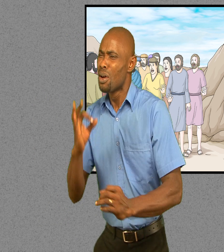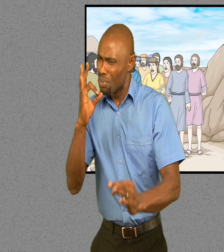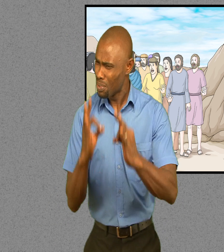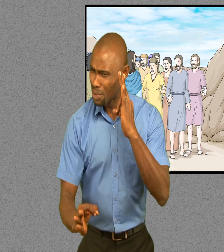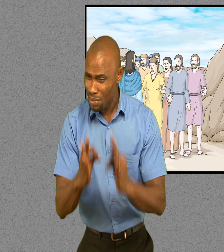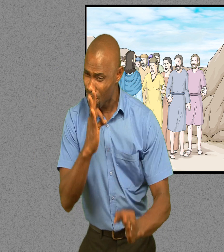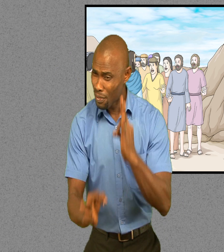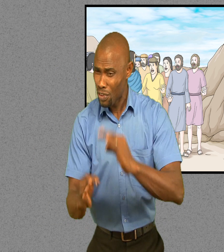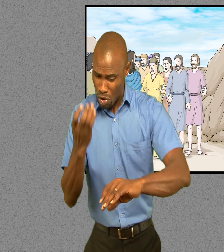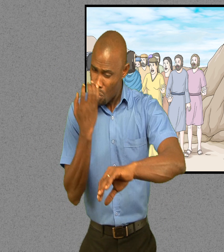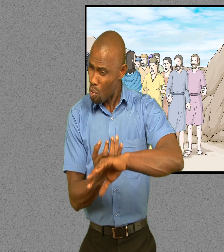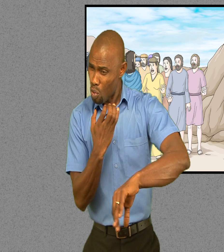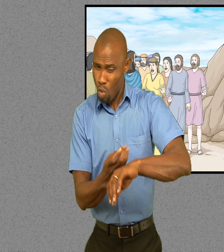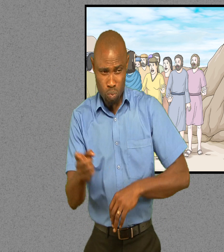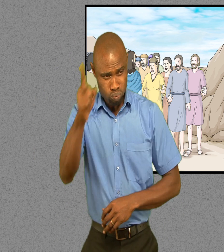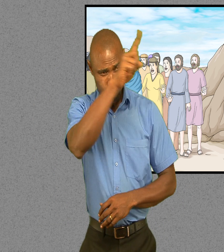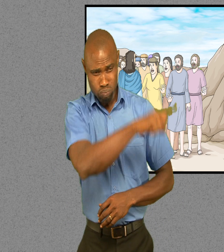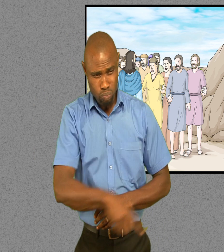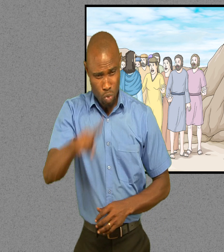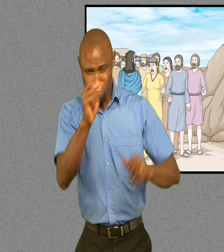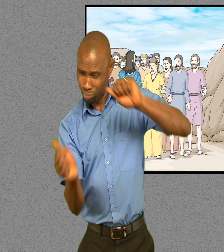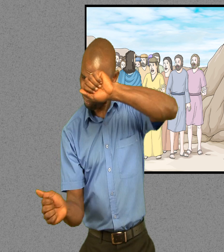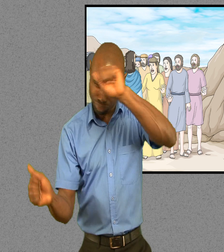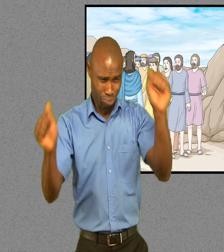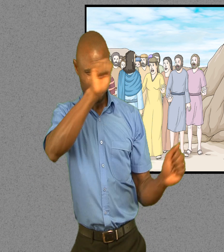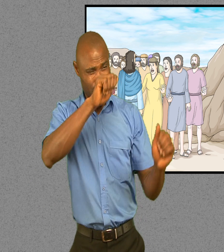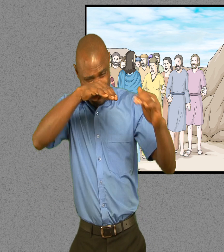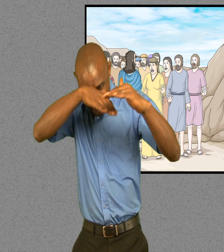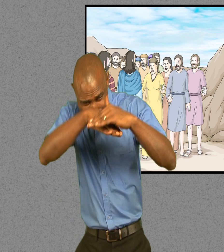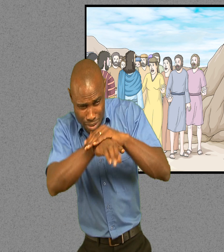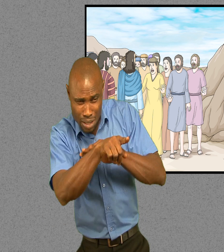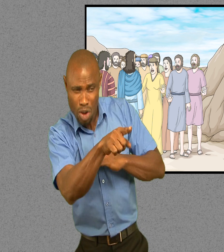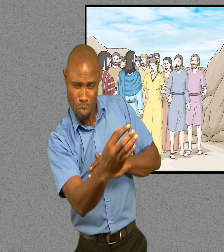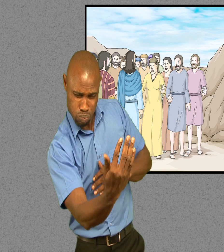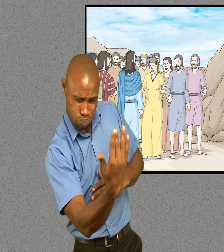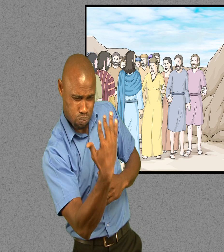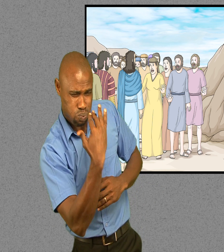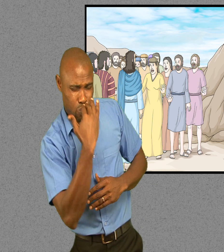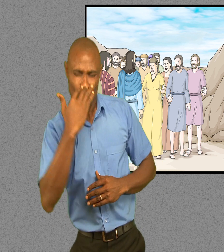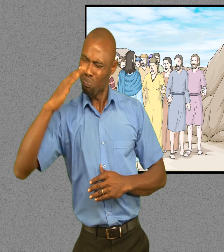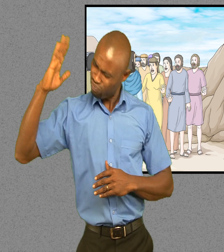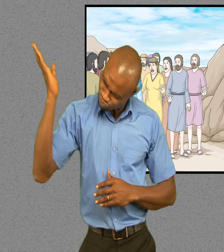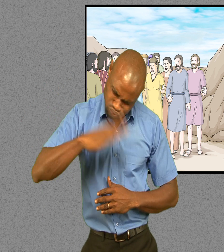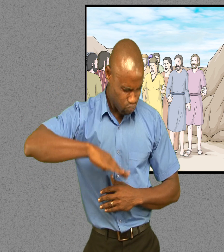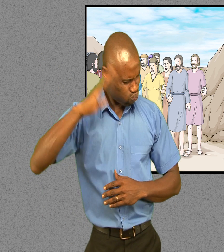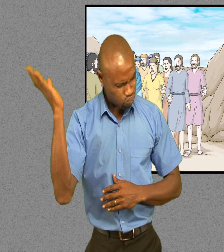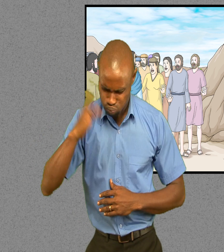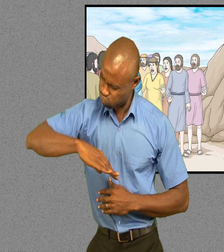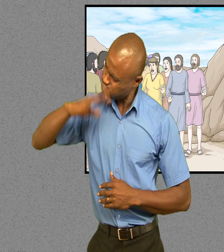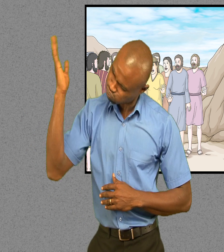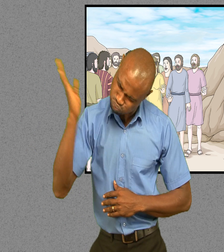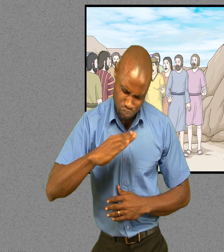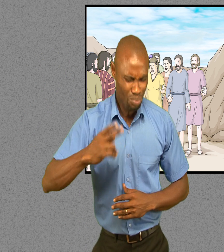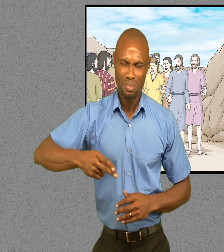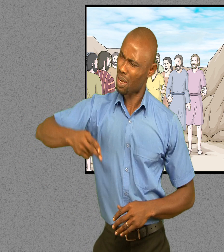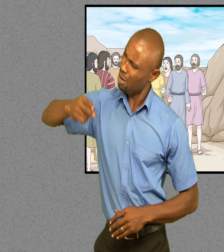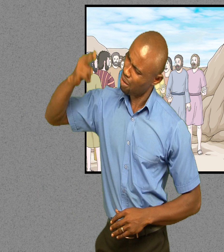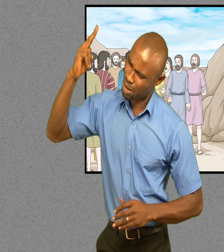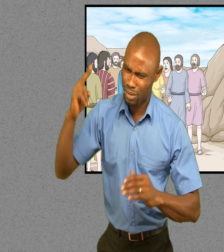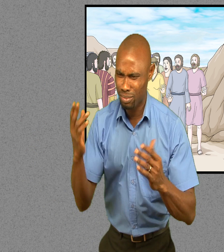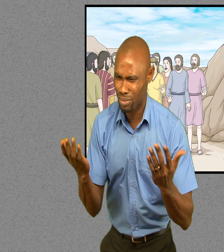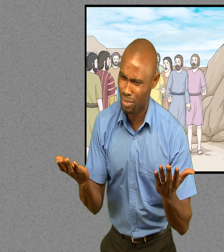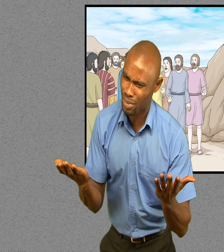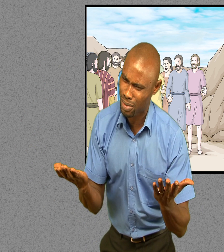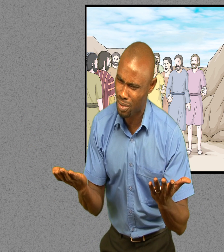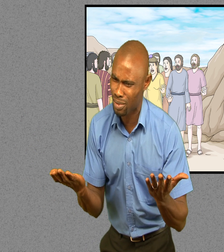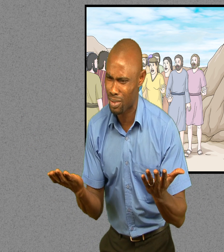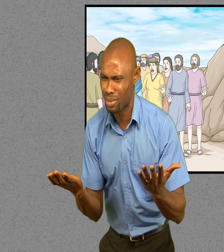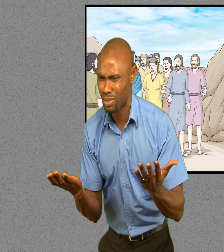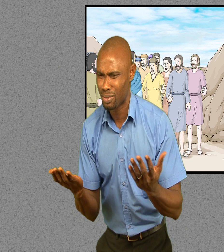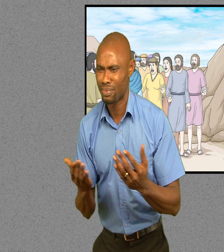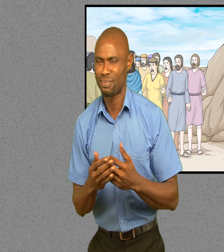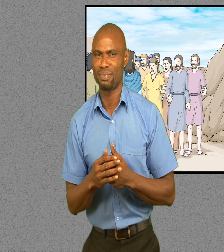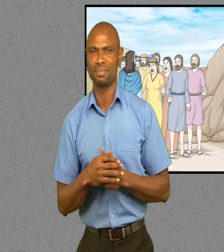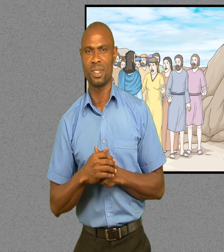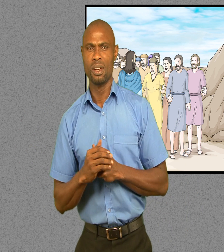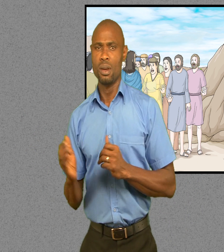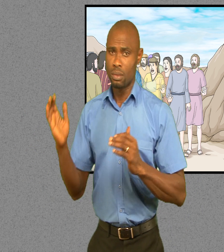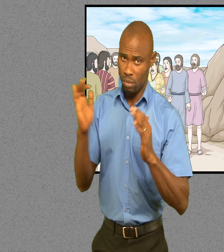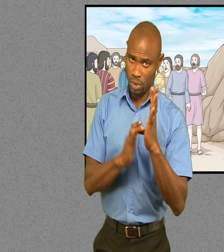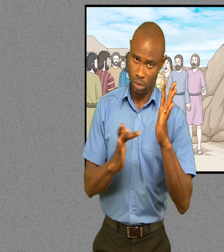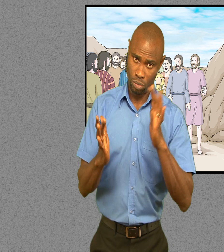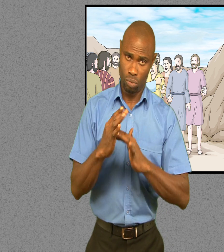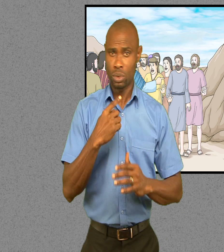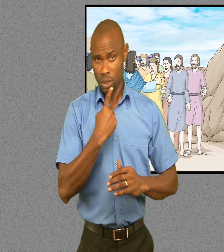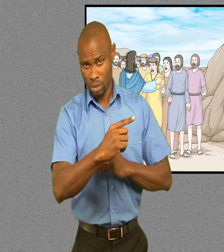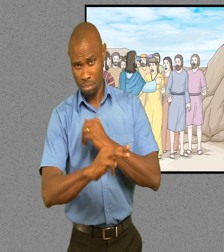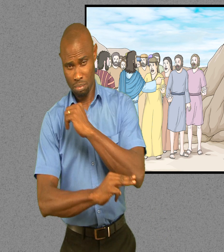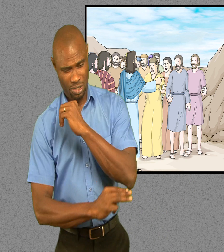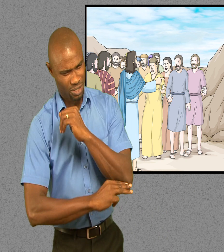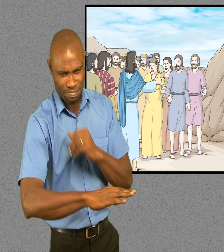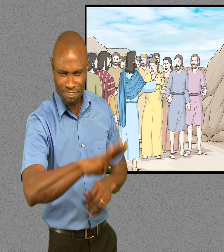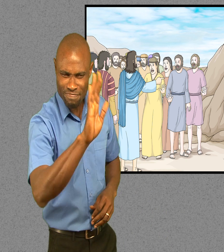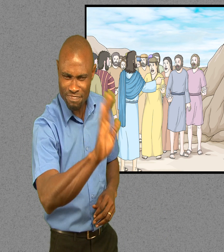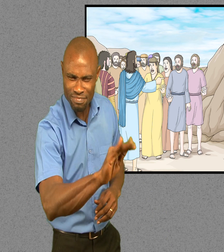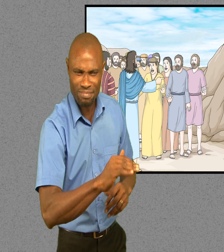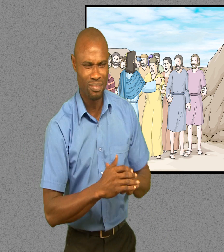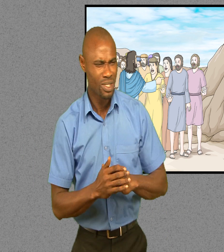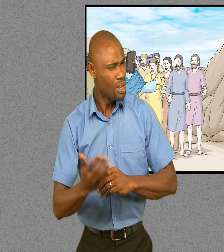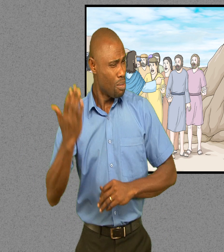“It has already been four days.”